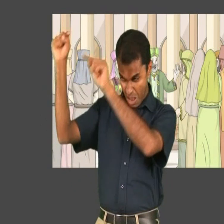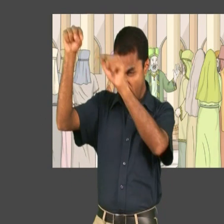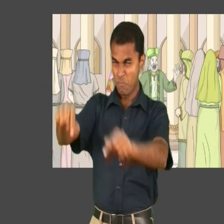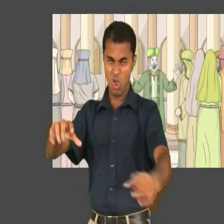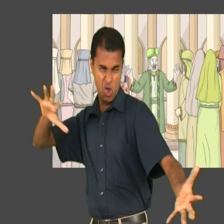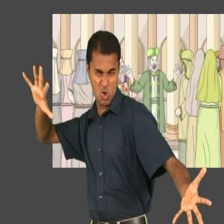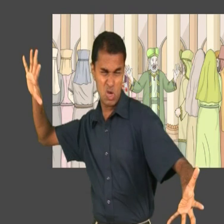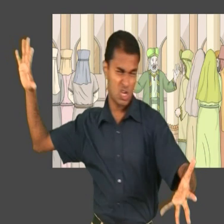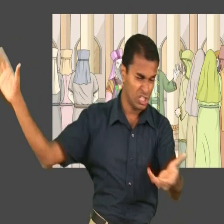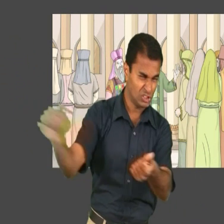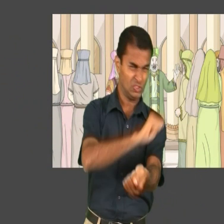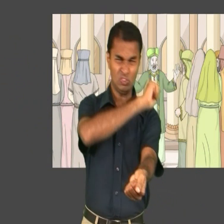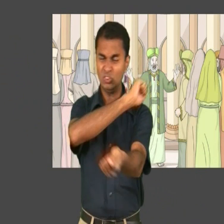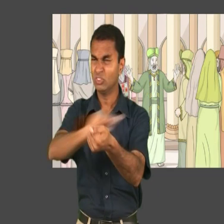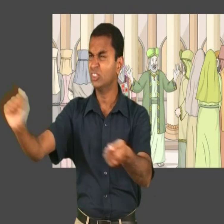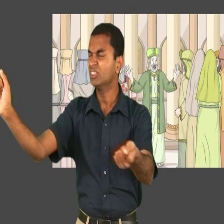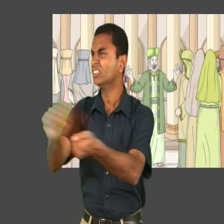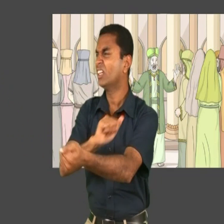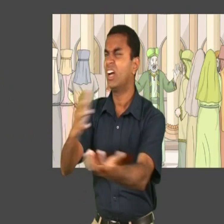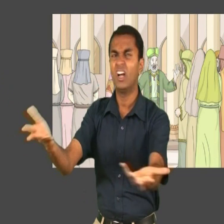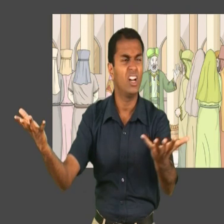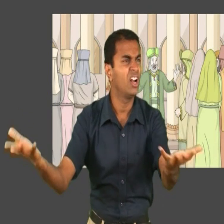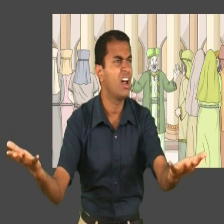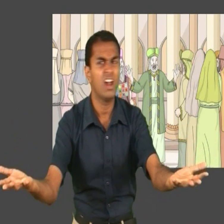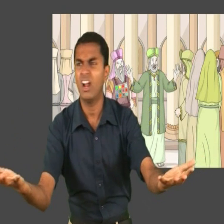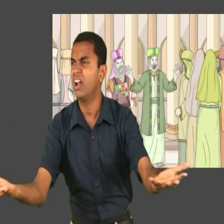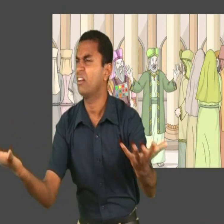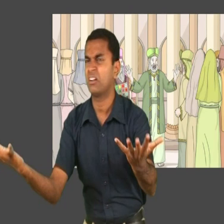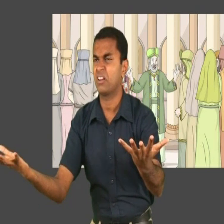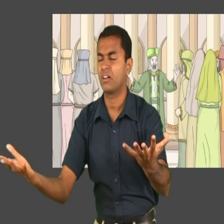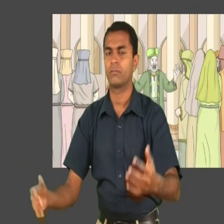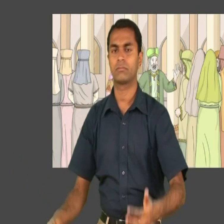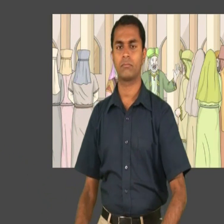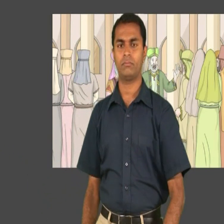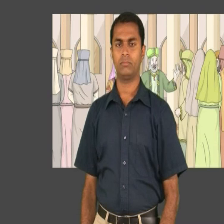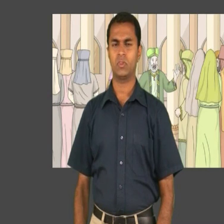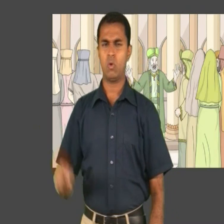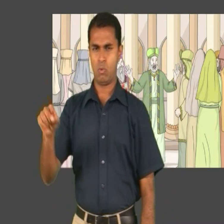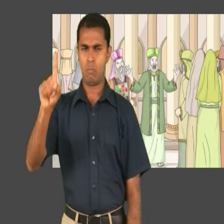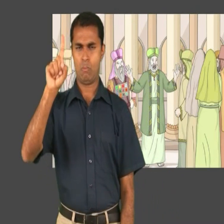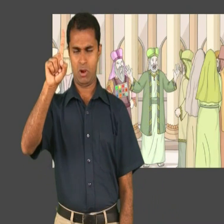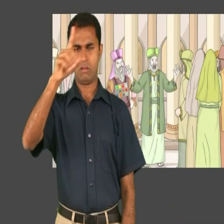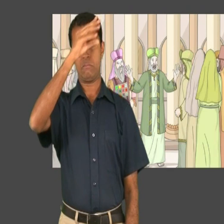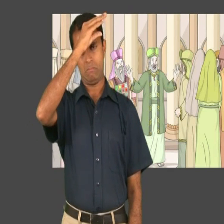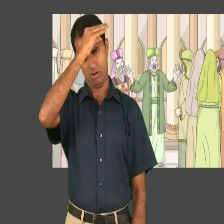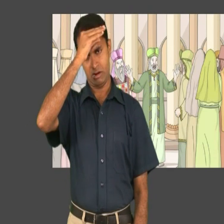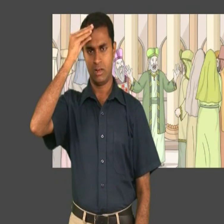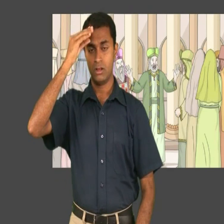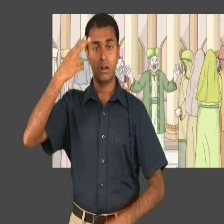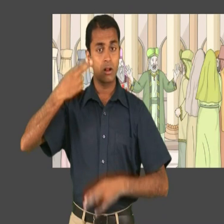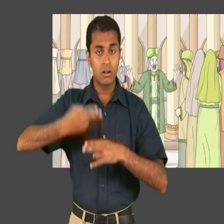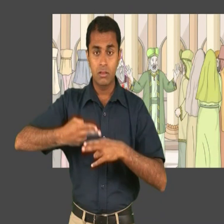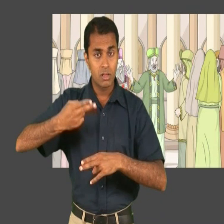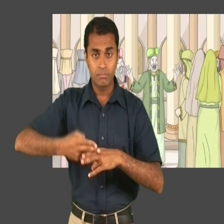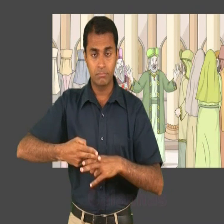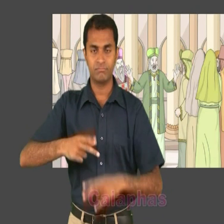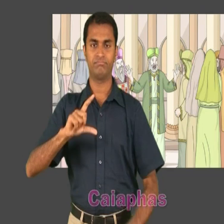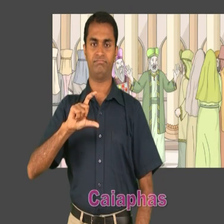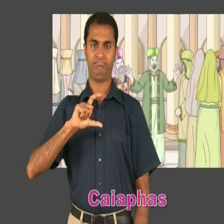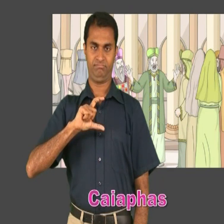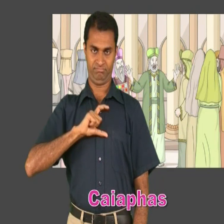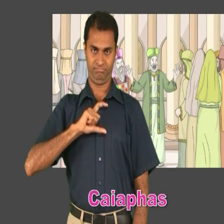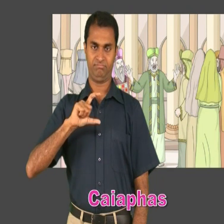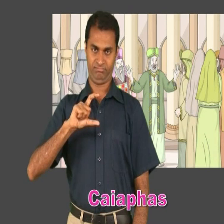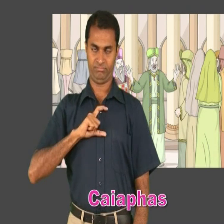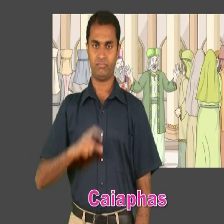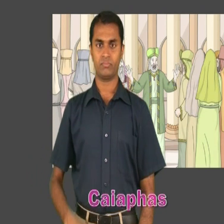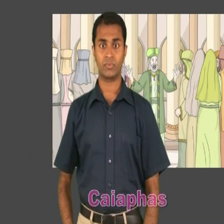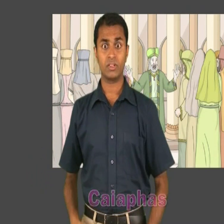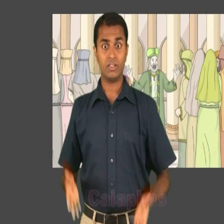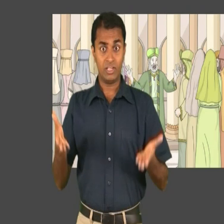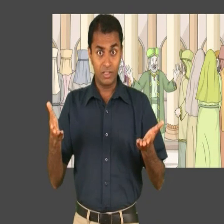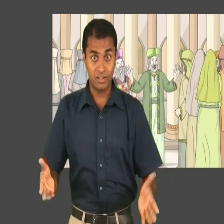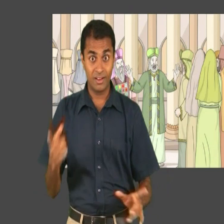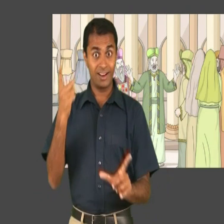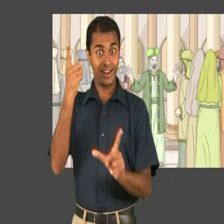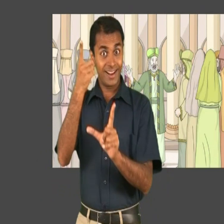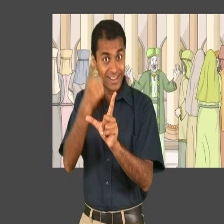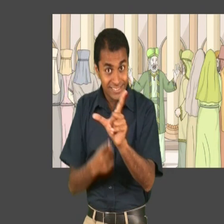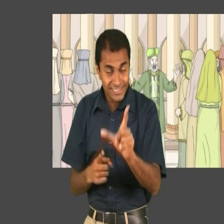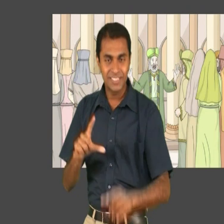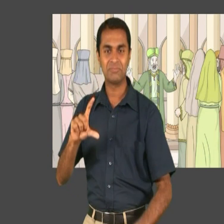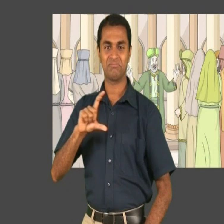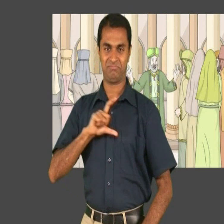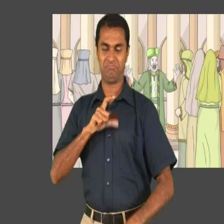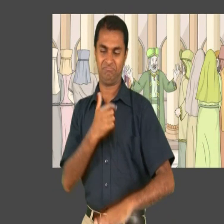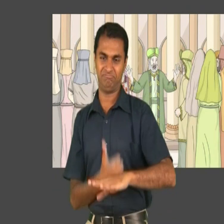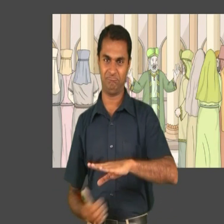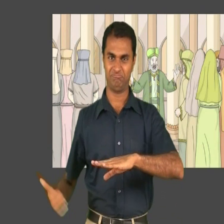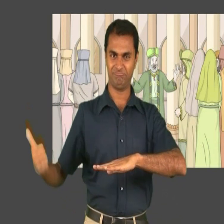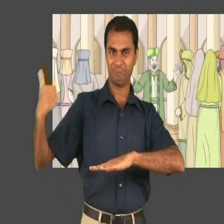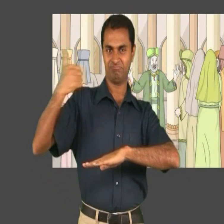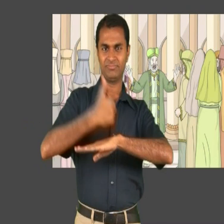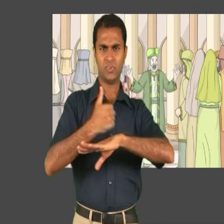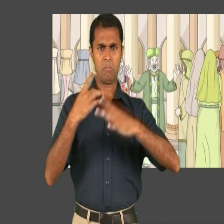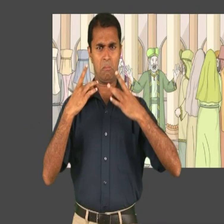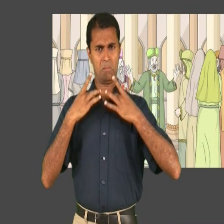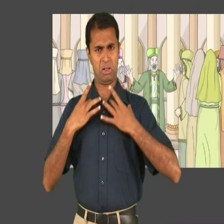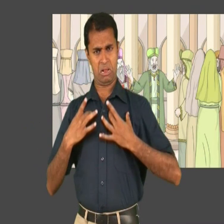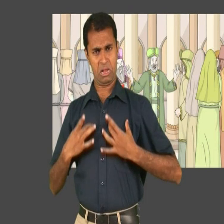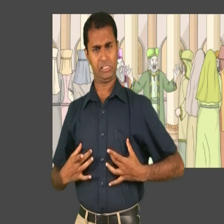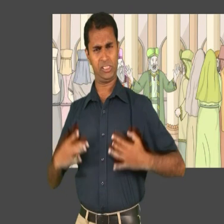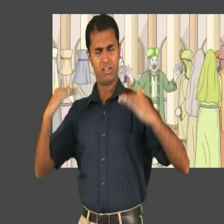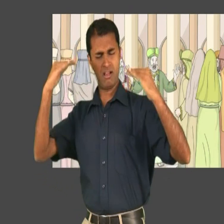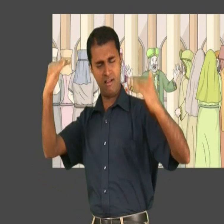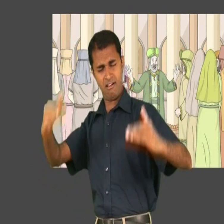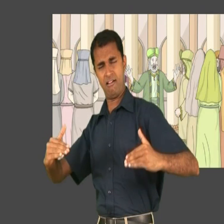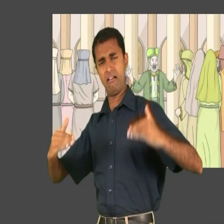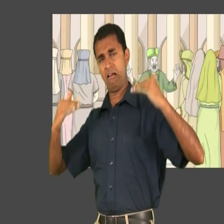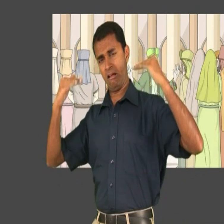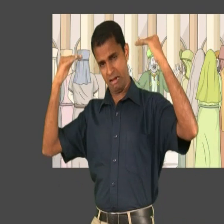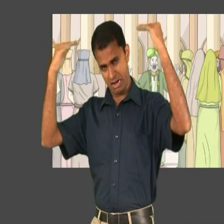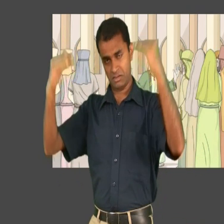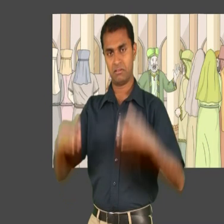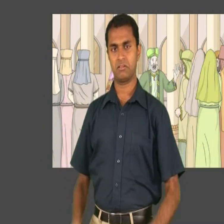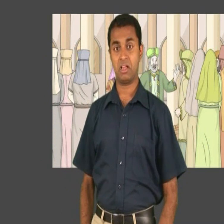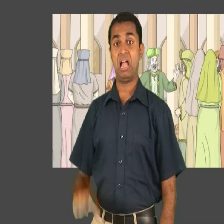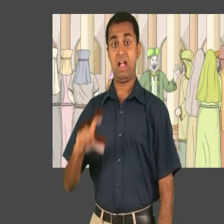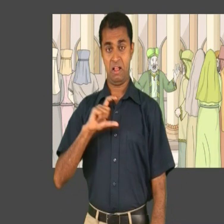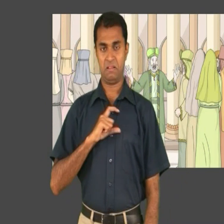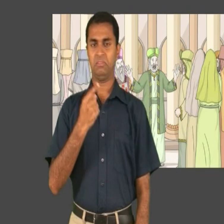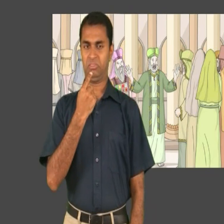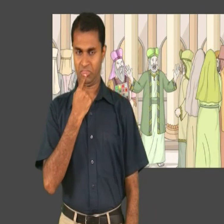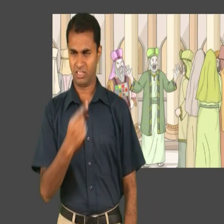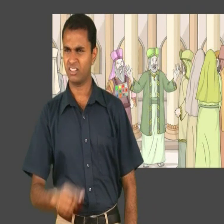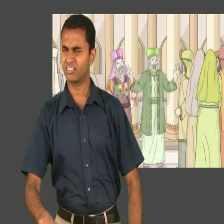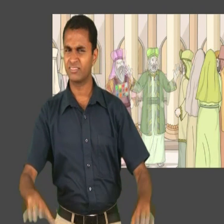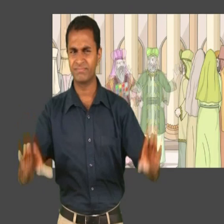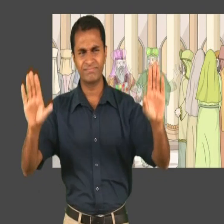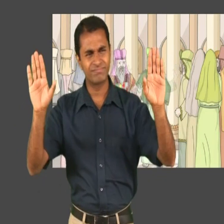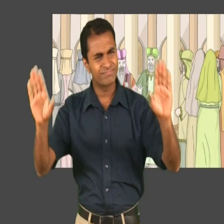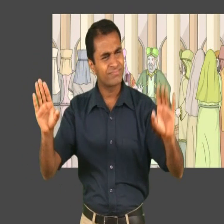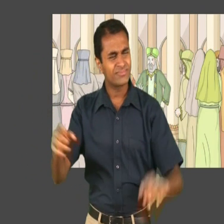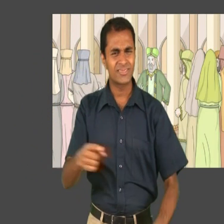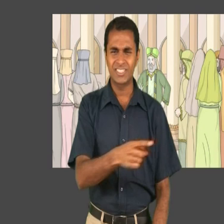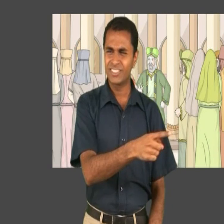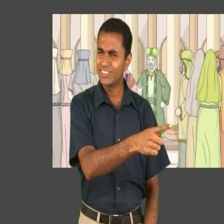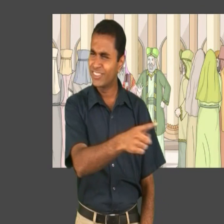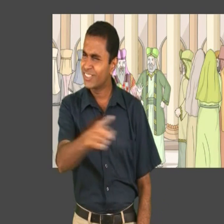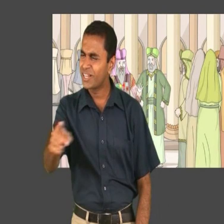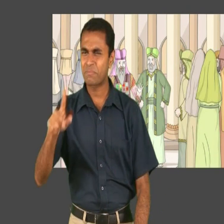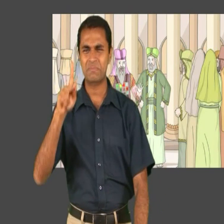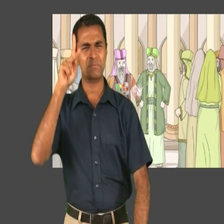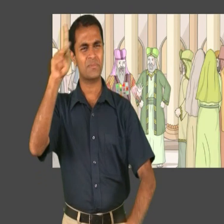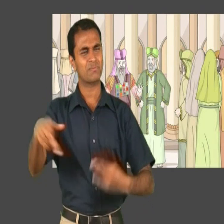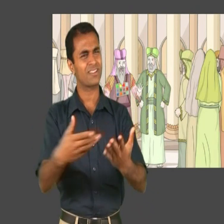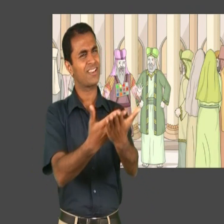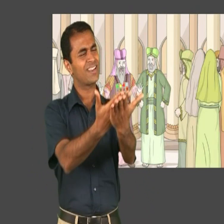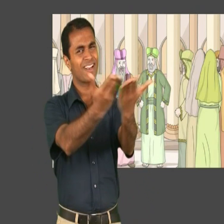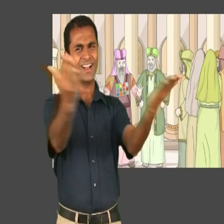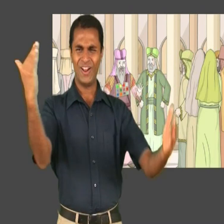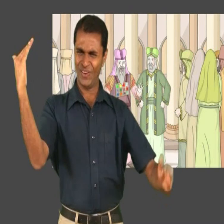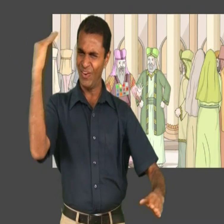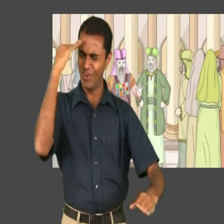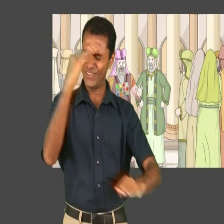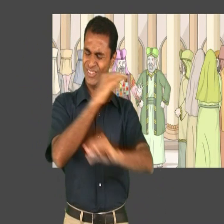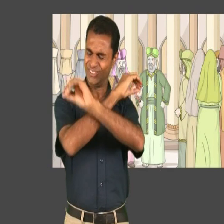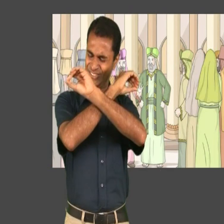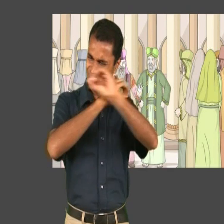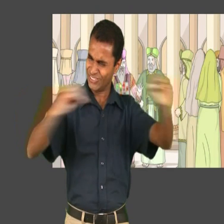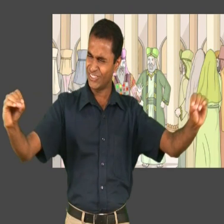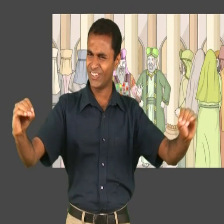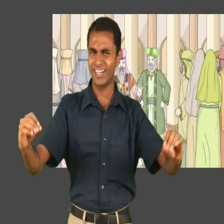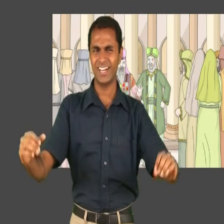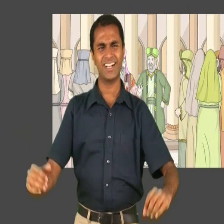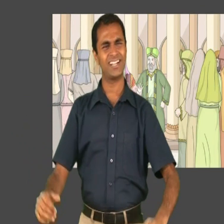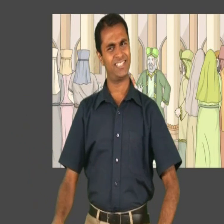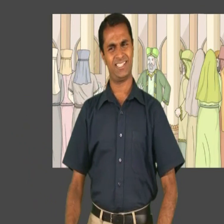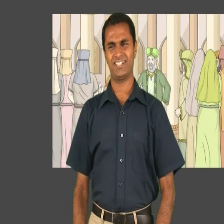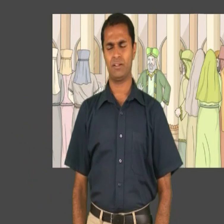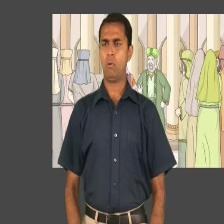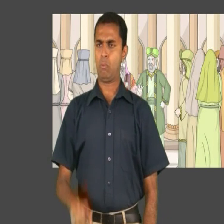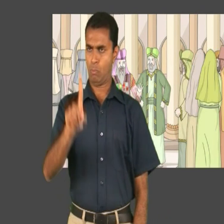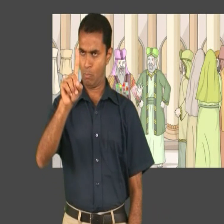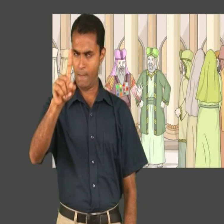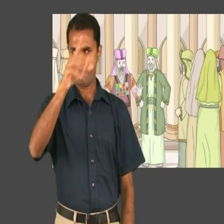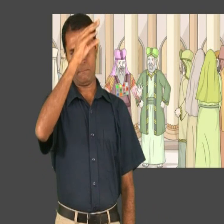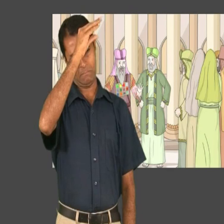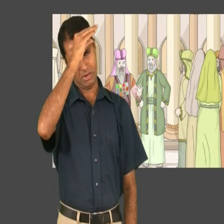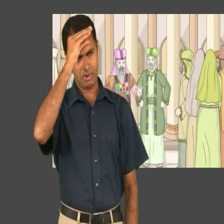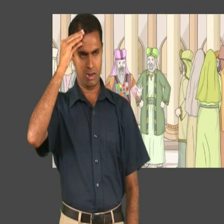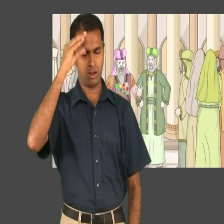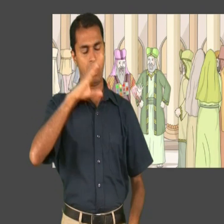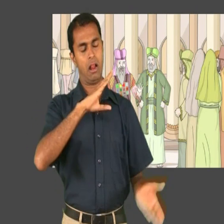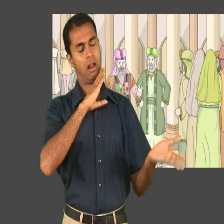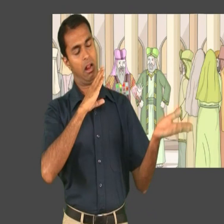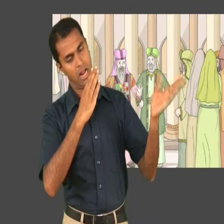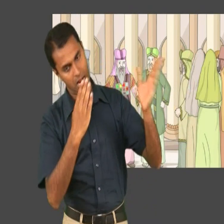But one of them, named Caiaphas, who was high priest that year, said to them, “You know nothing at all!